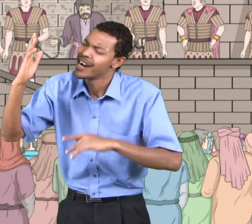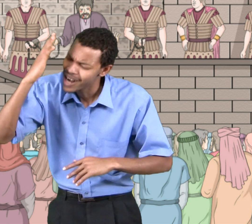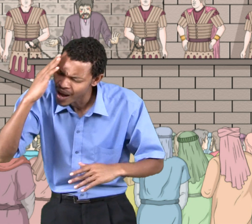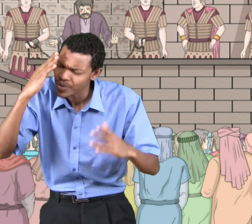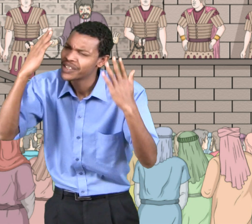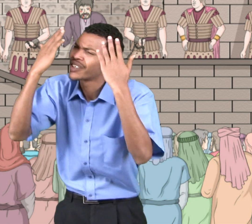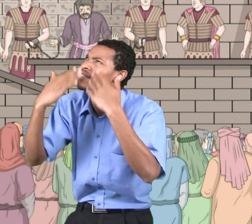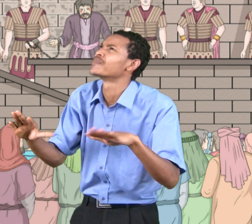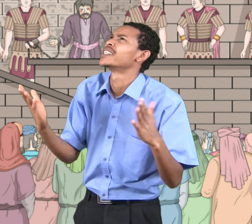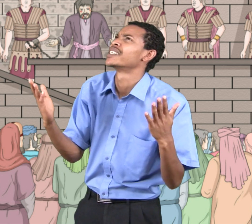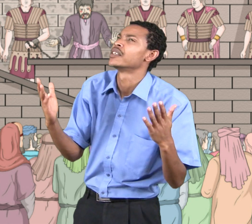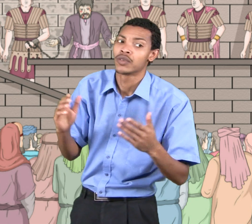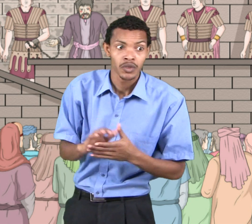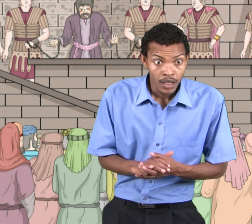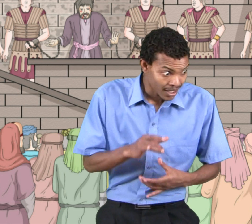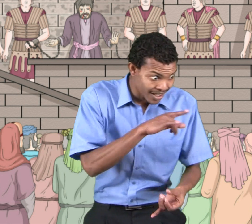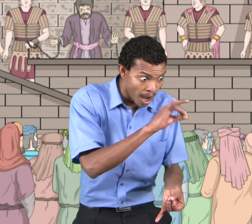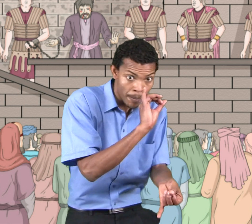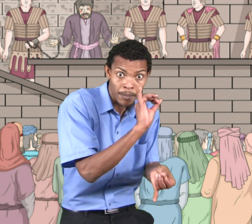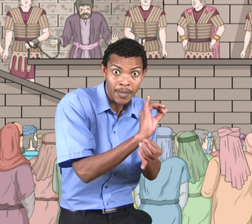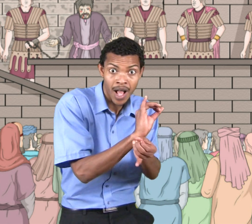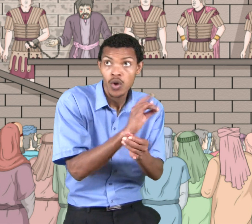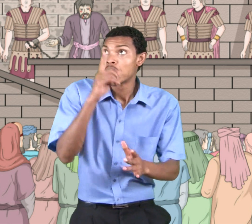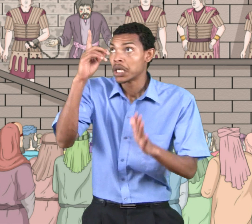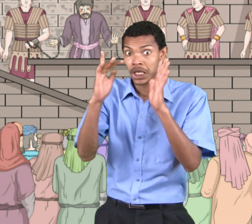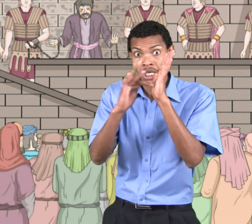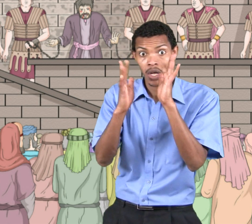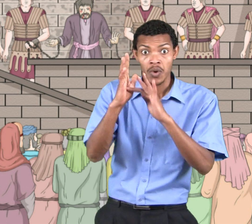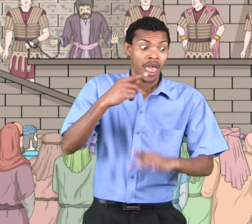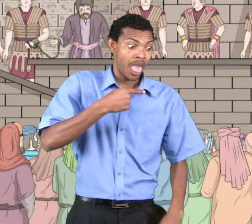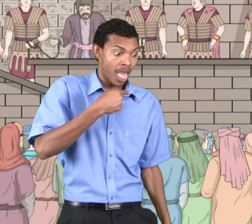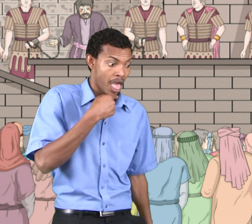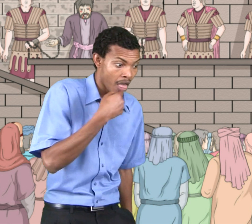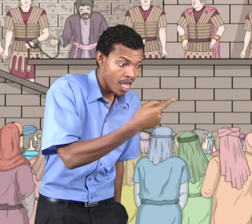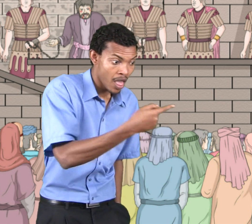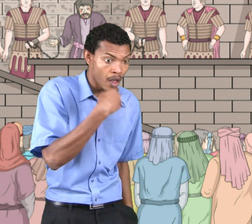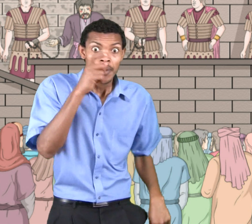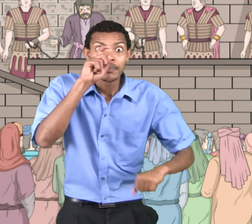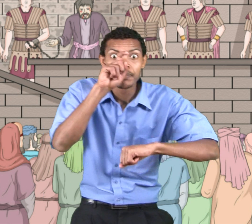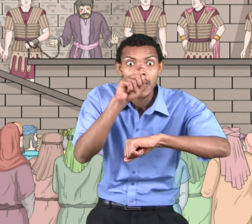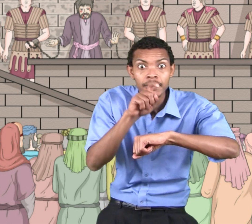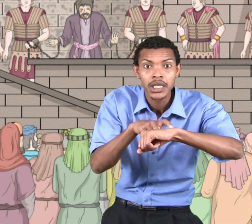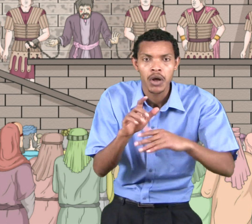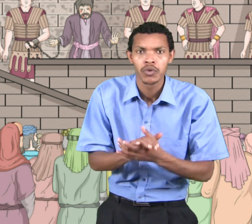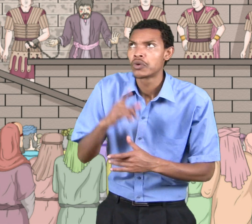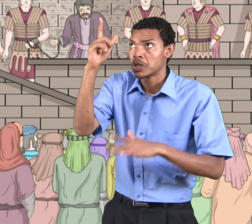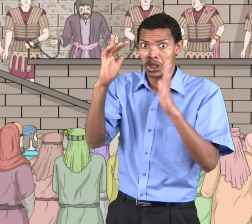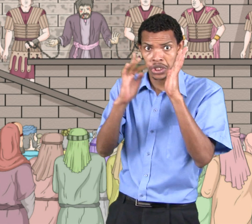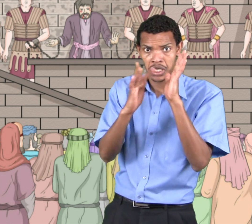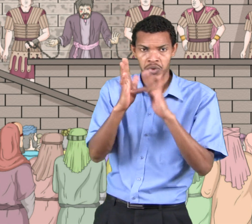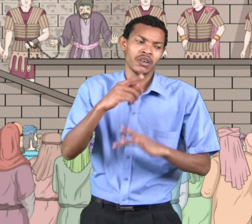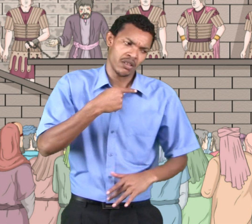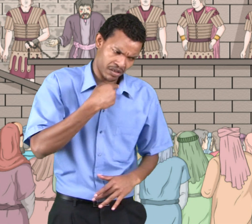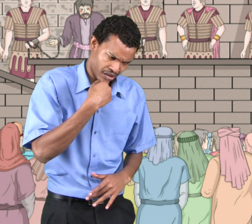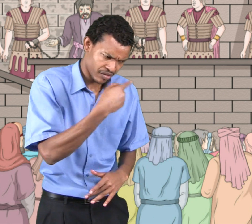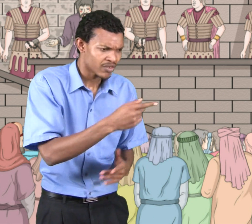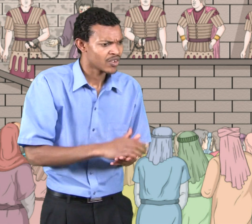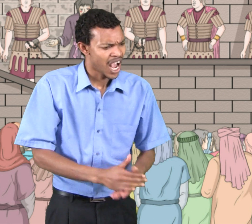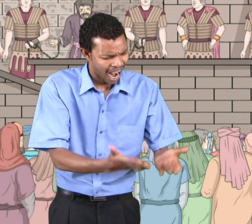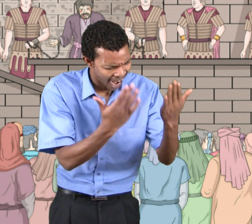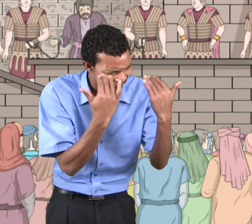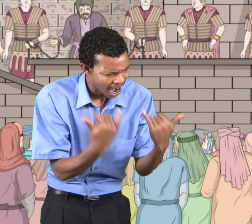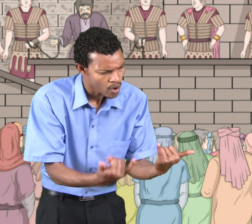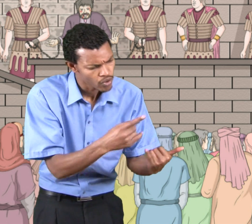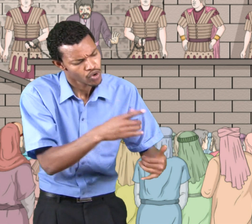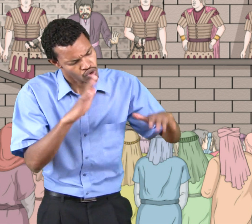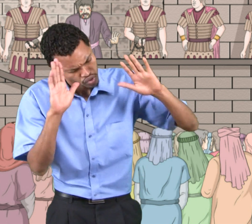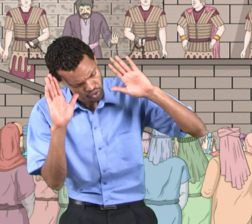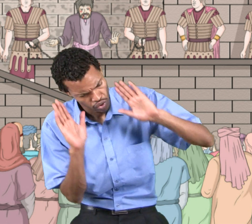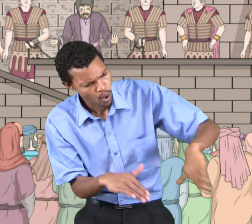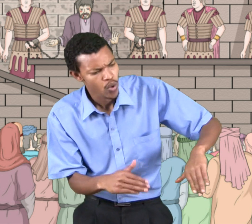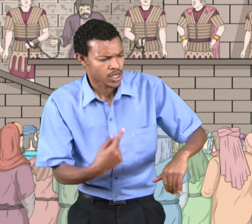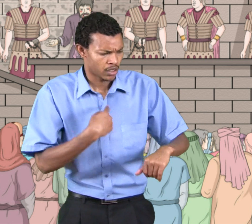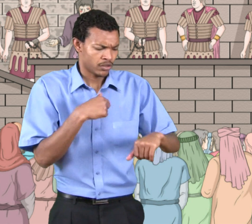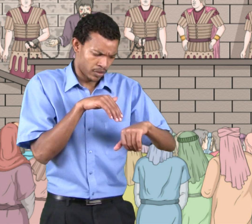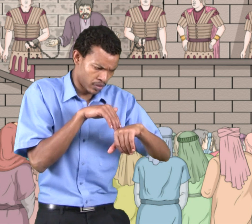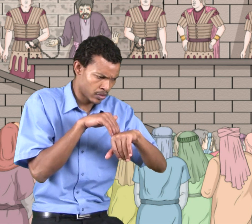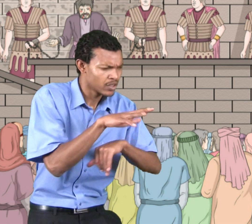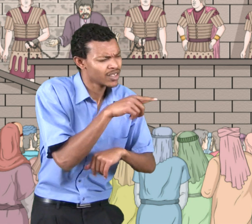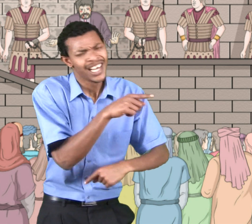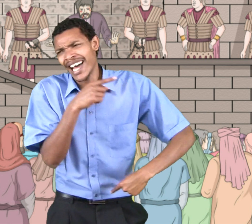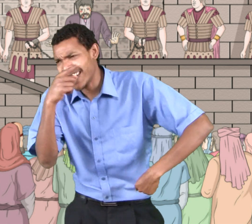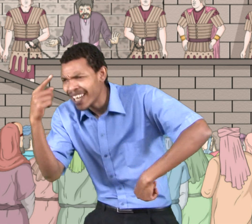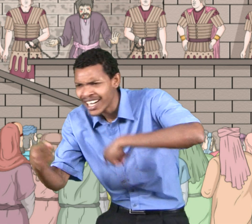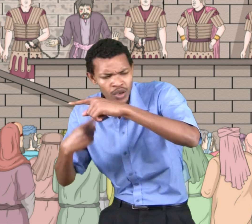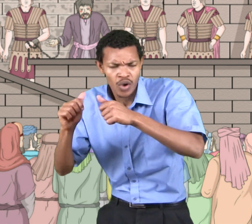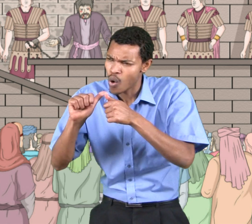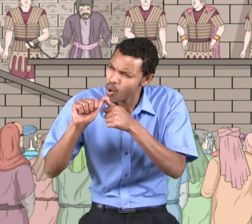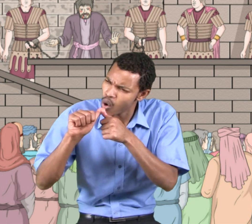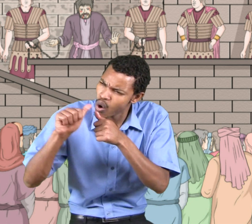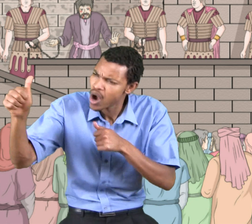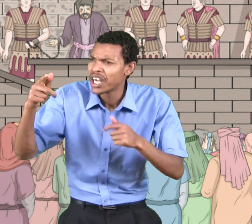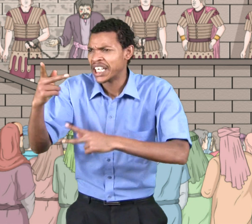Then He said to me, ‘Go!